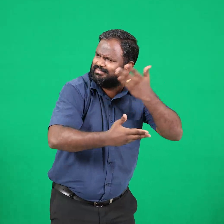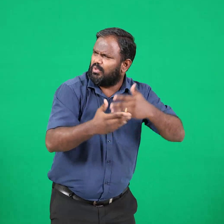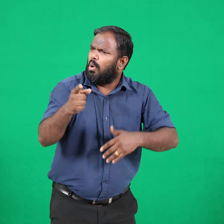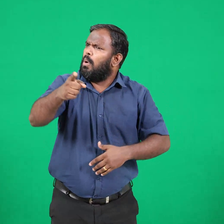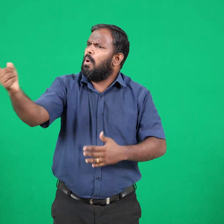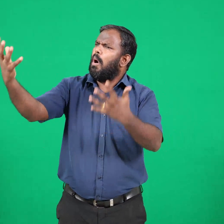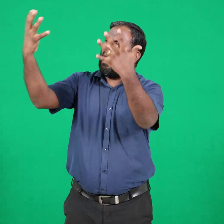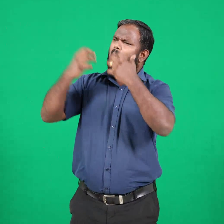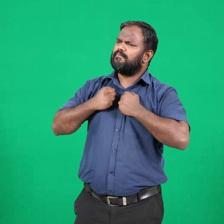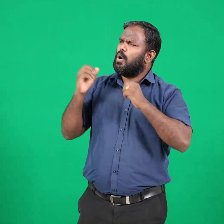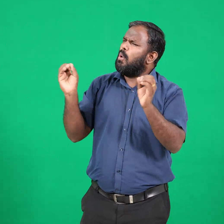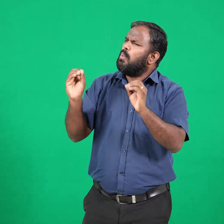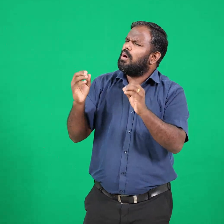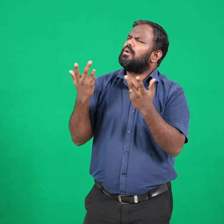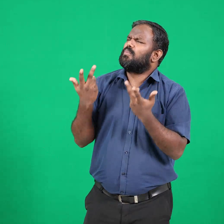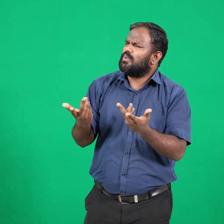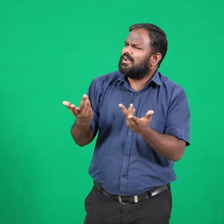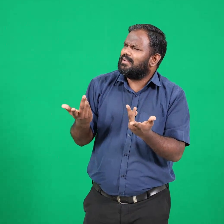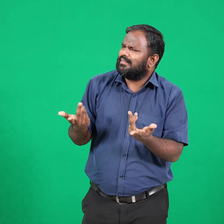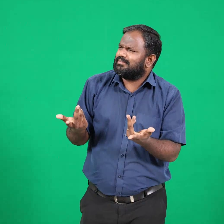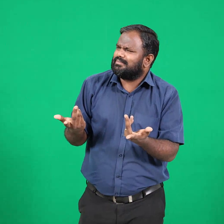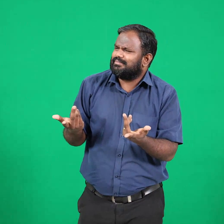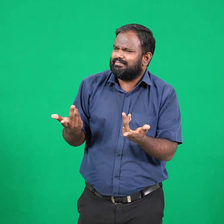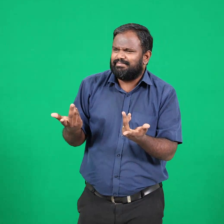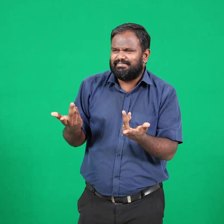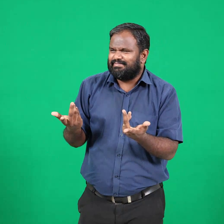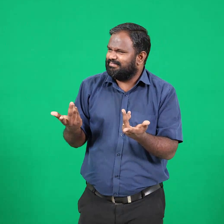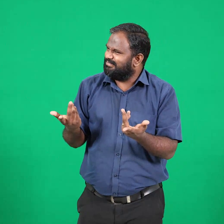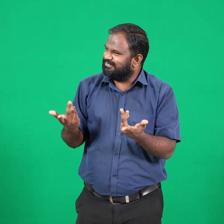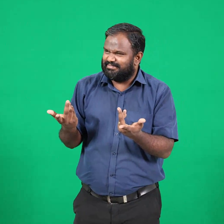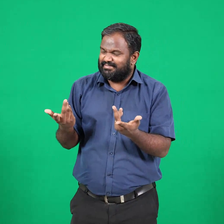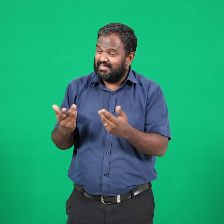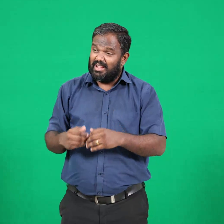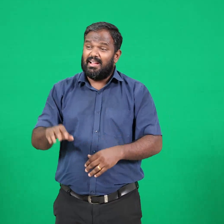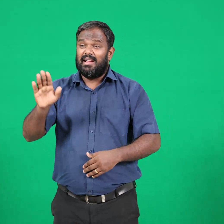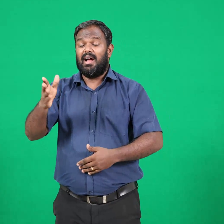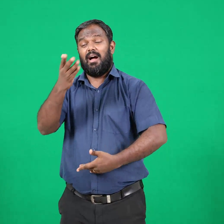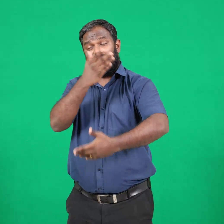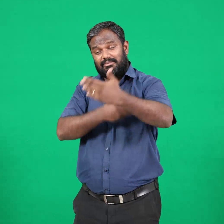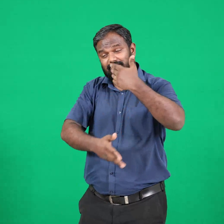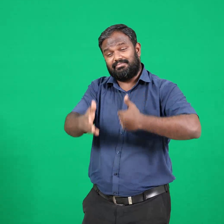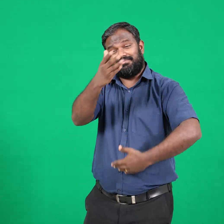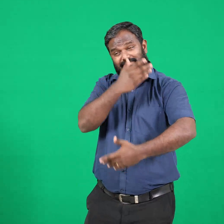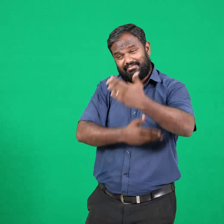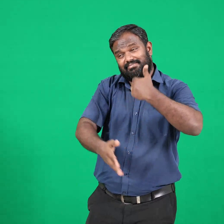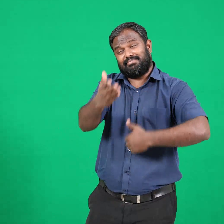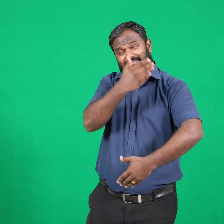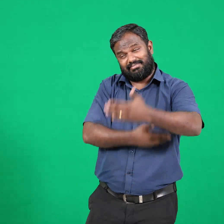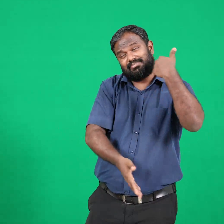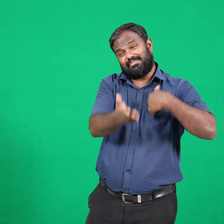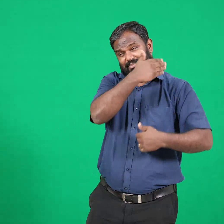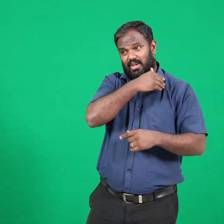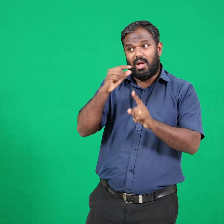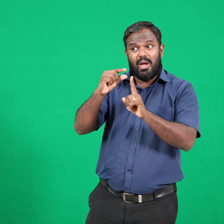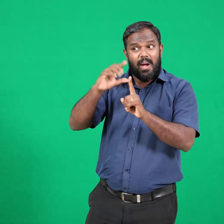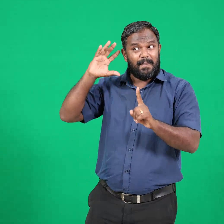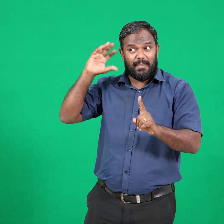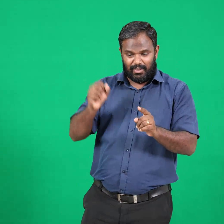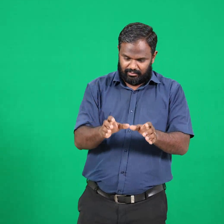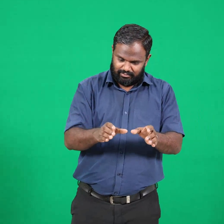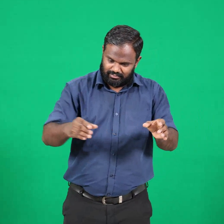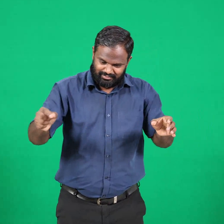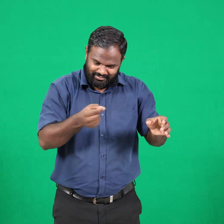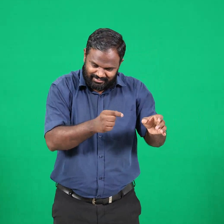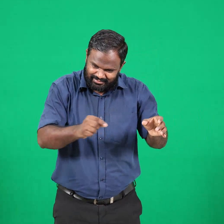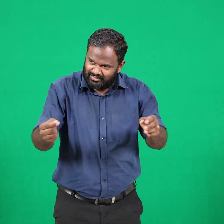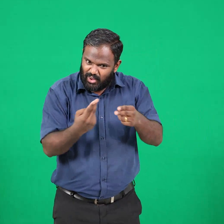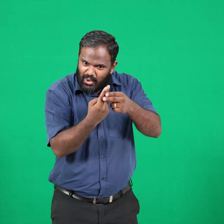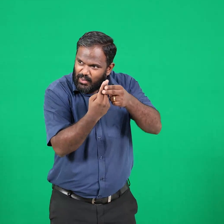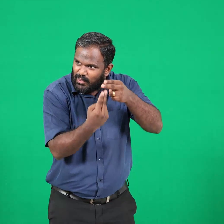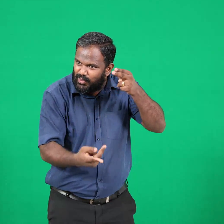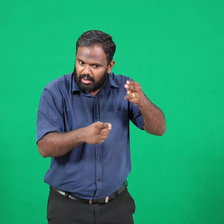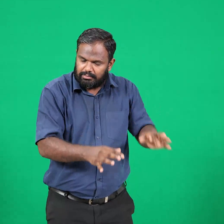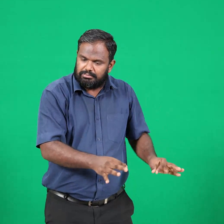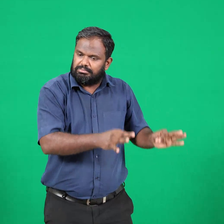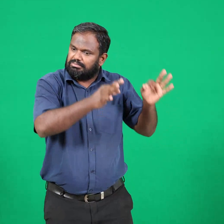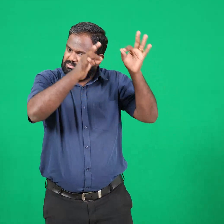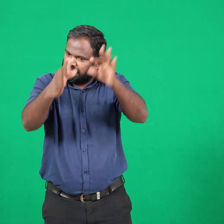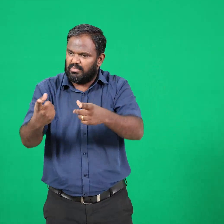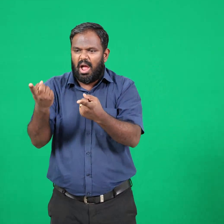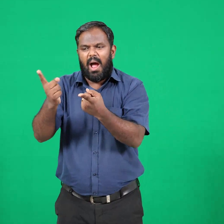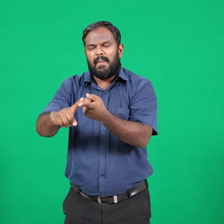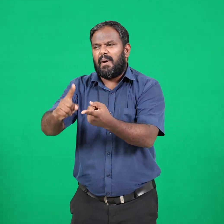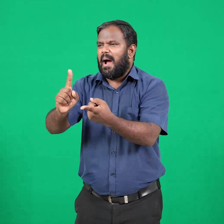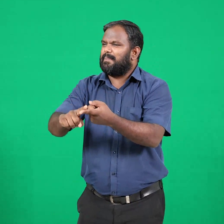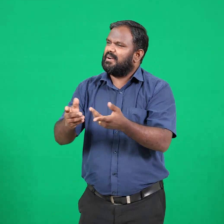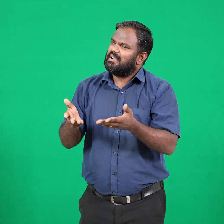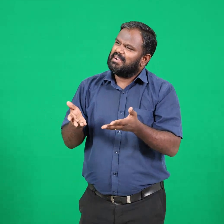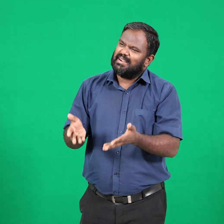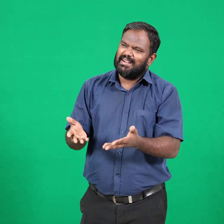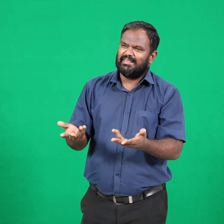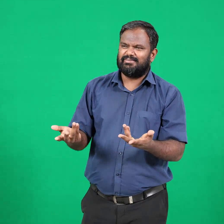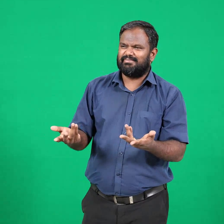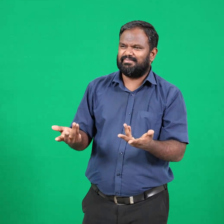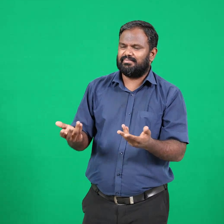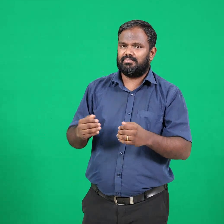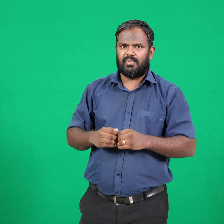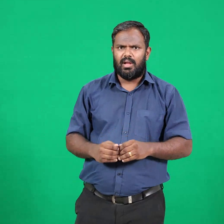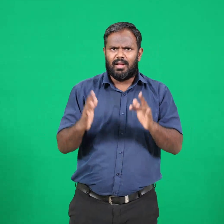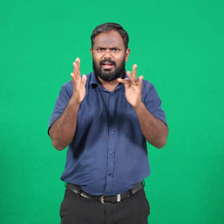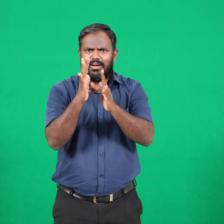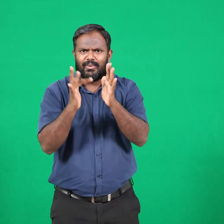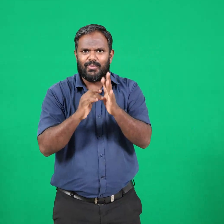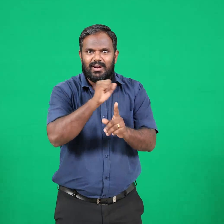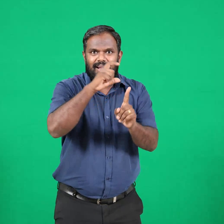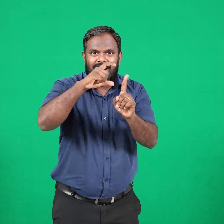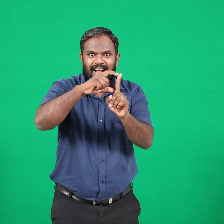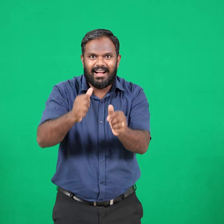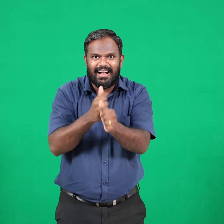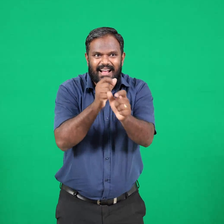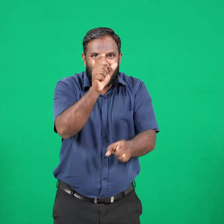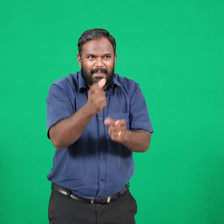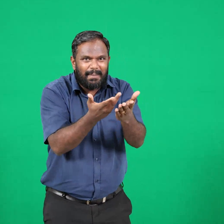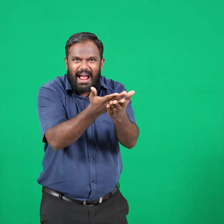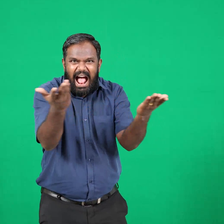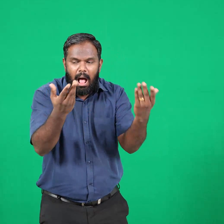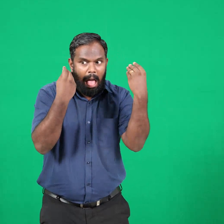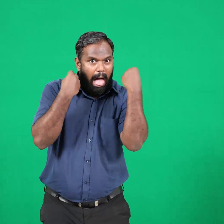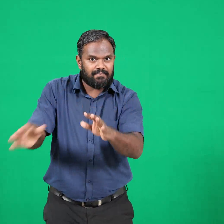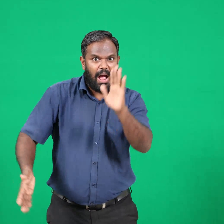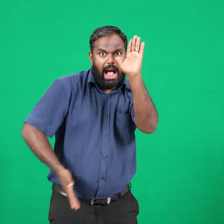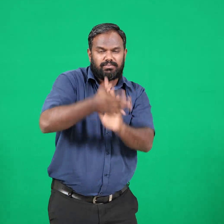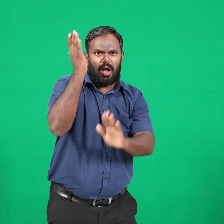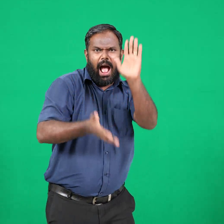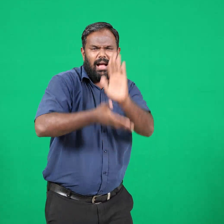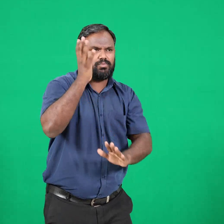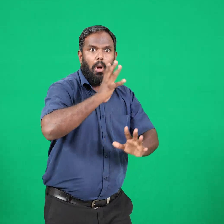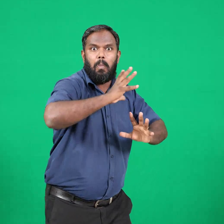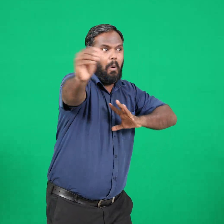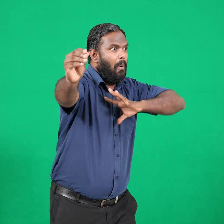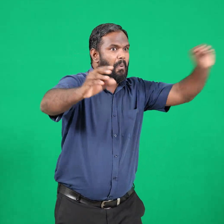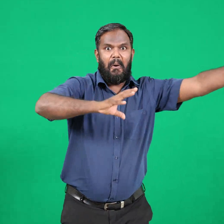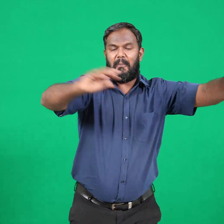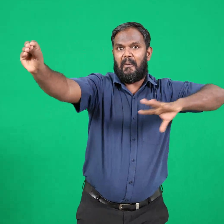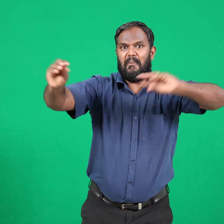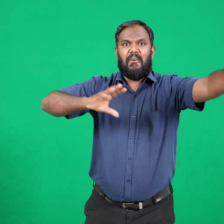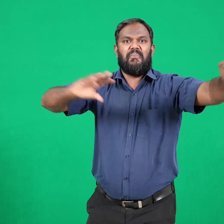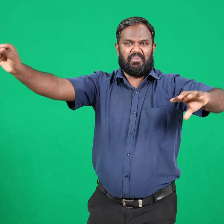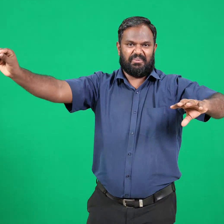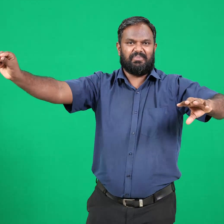But this has all happened so that the writings of the prophets would be fulfilled."